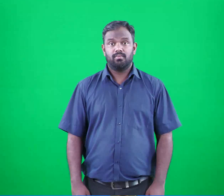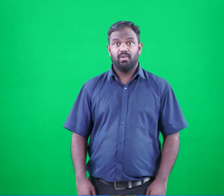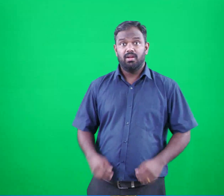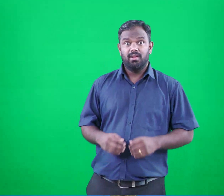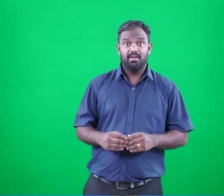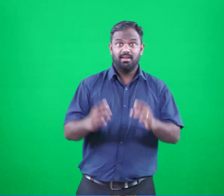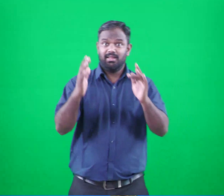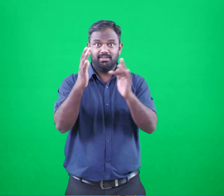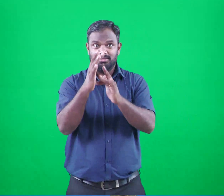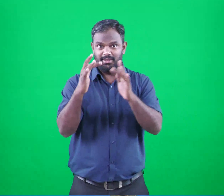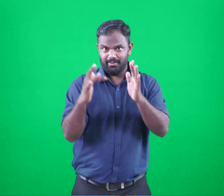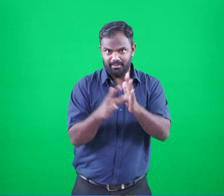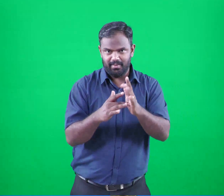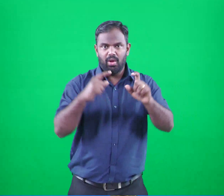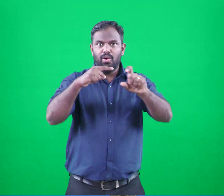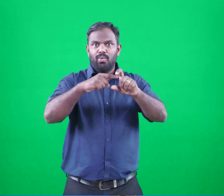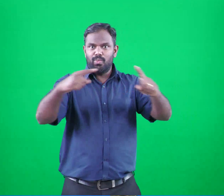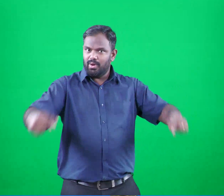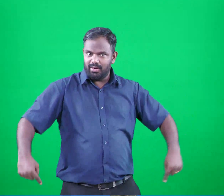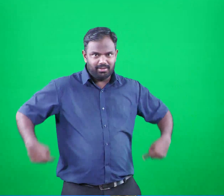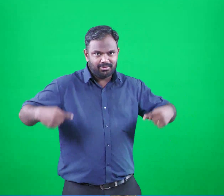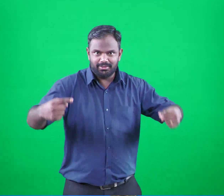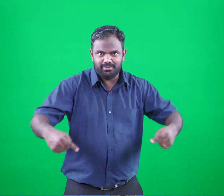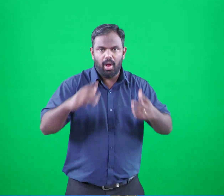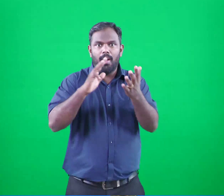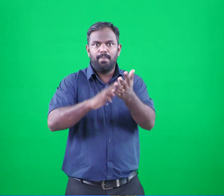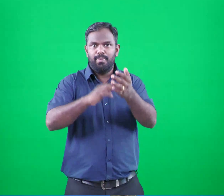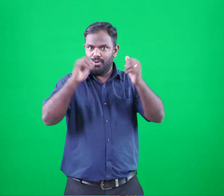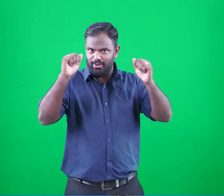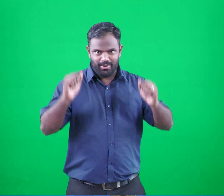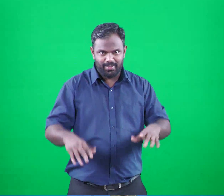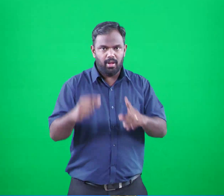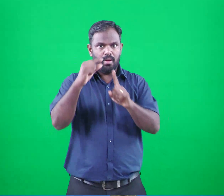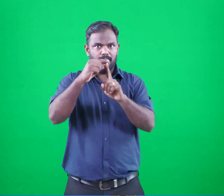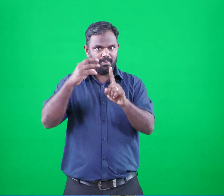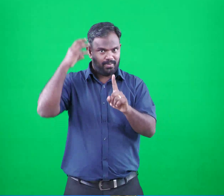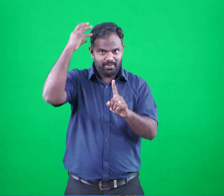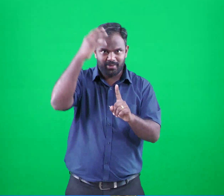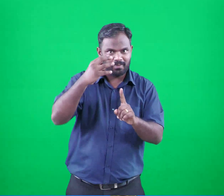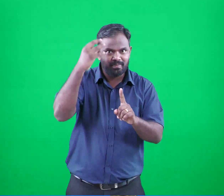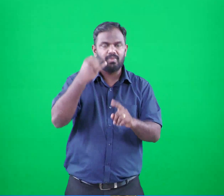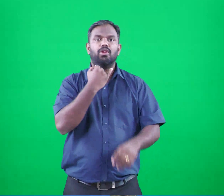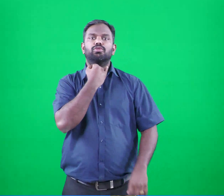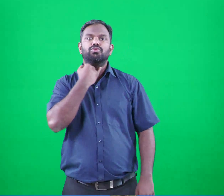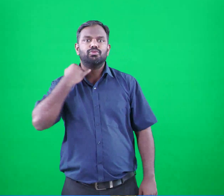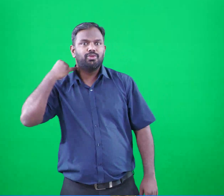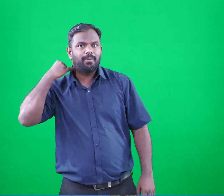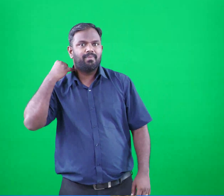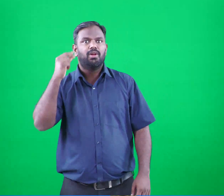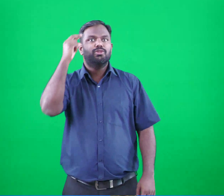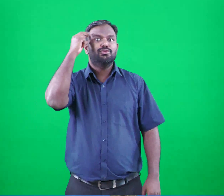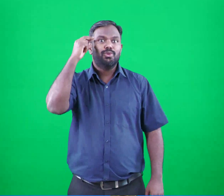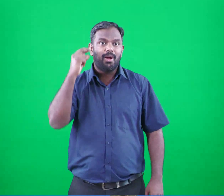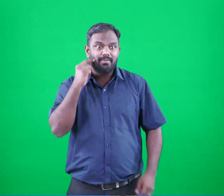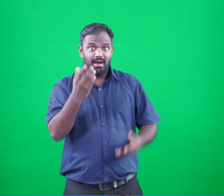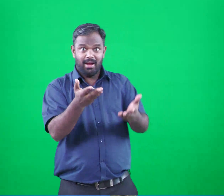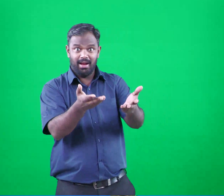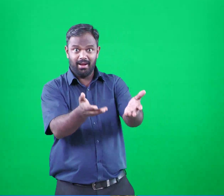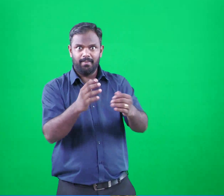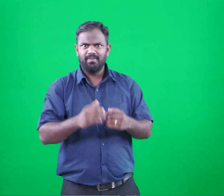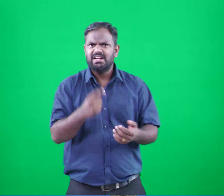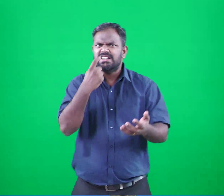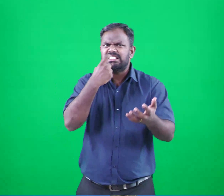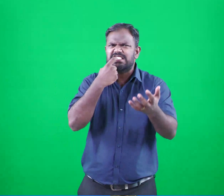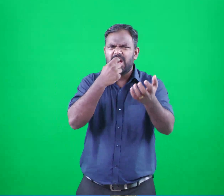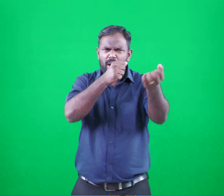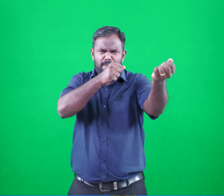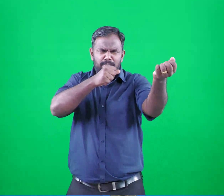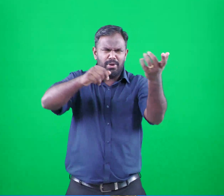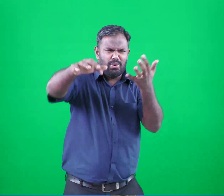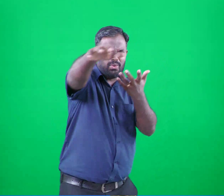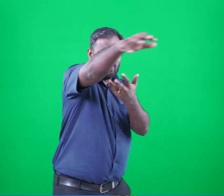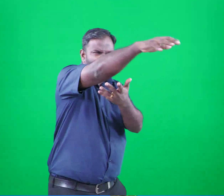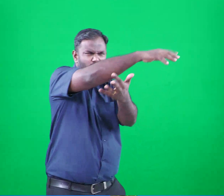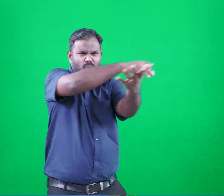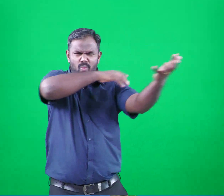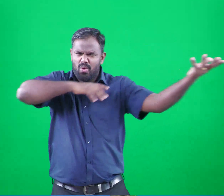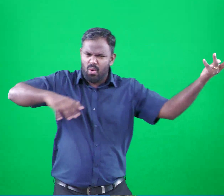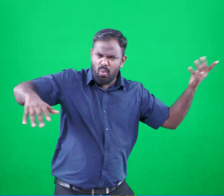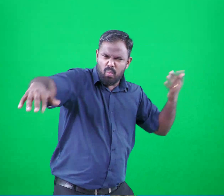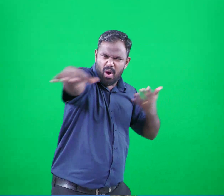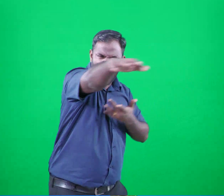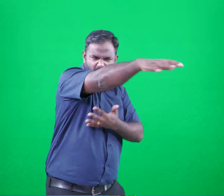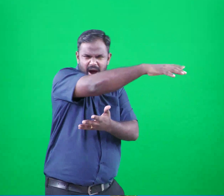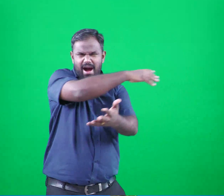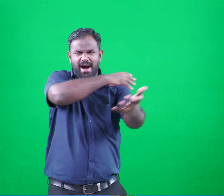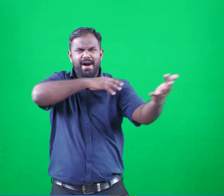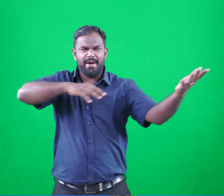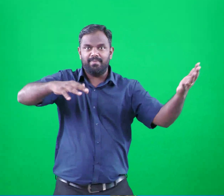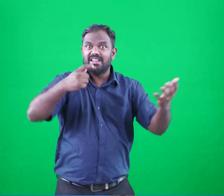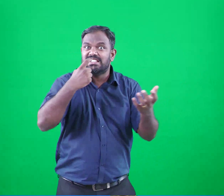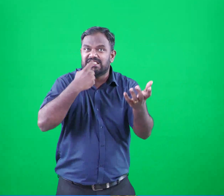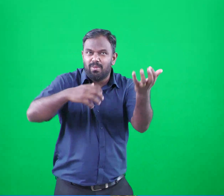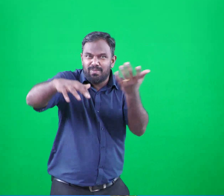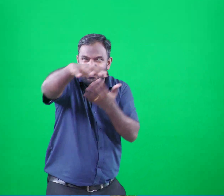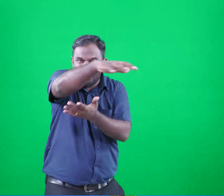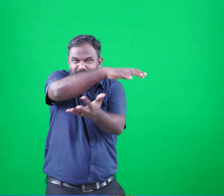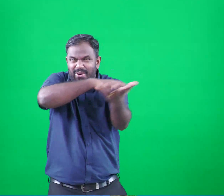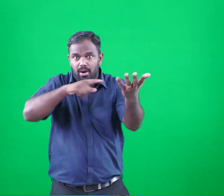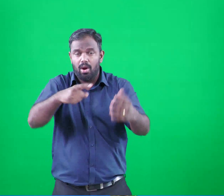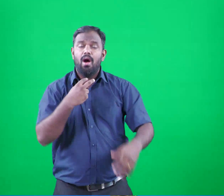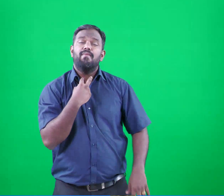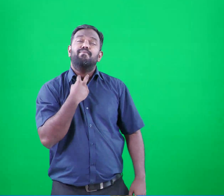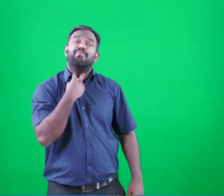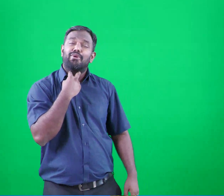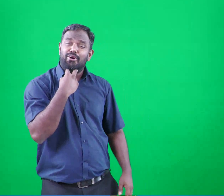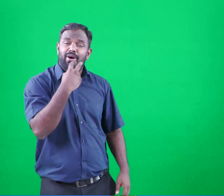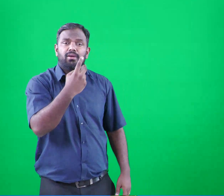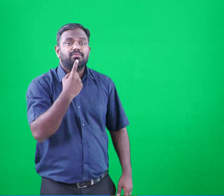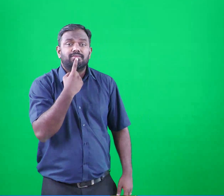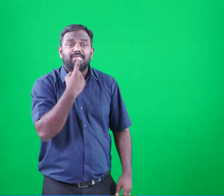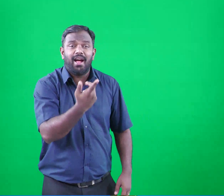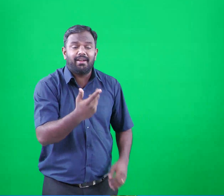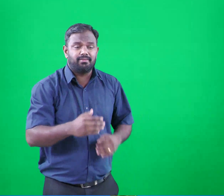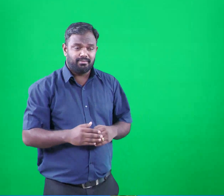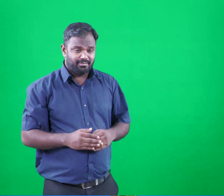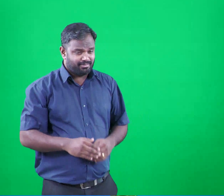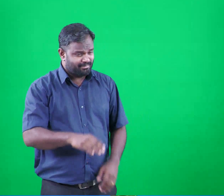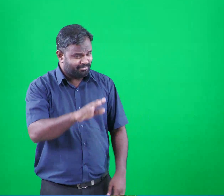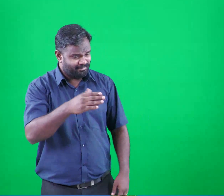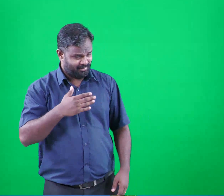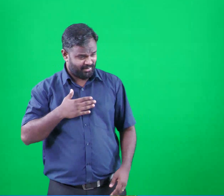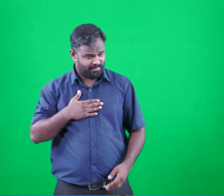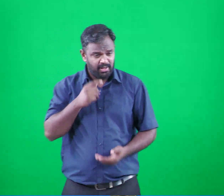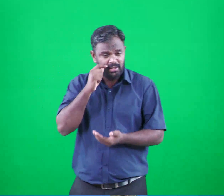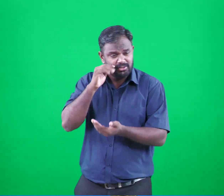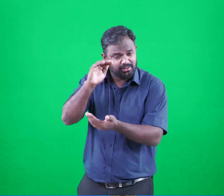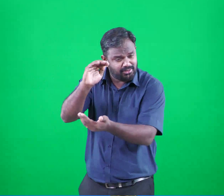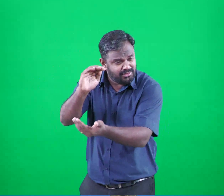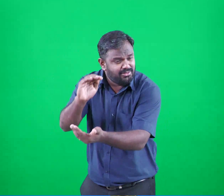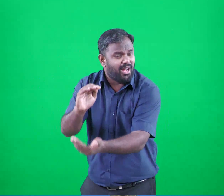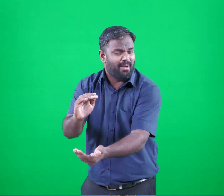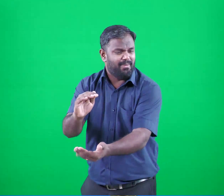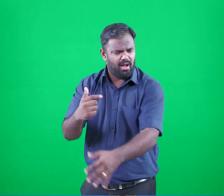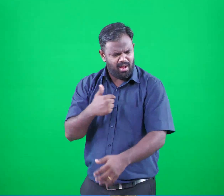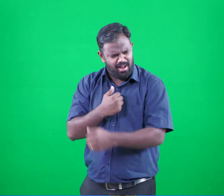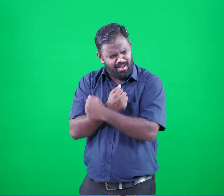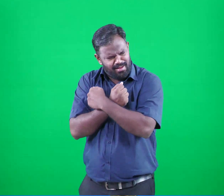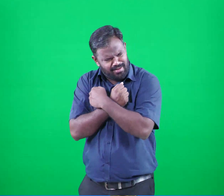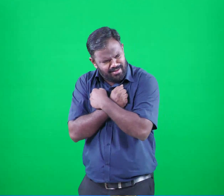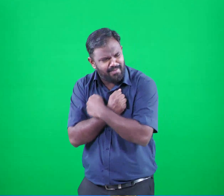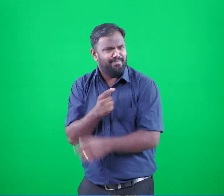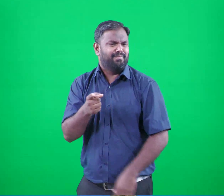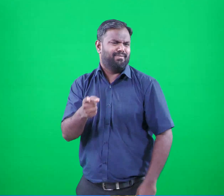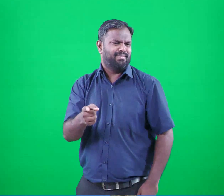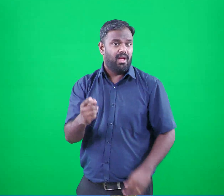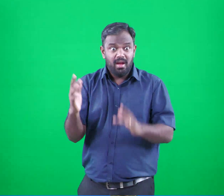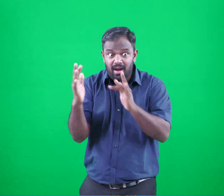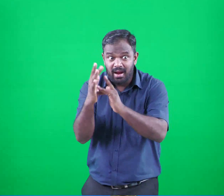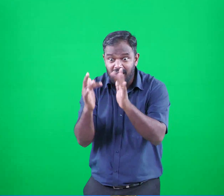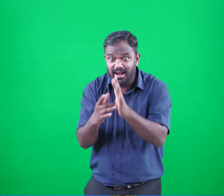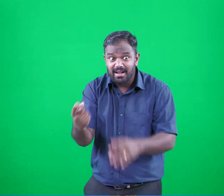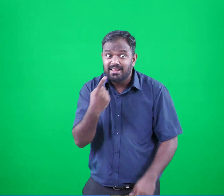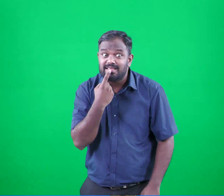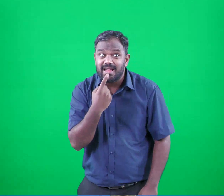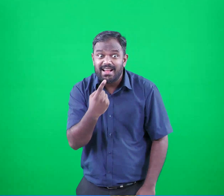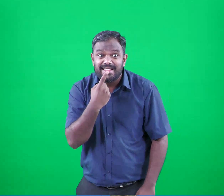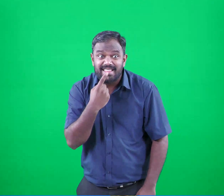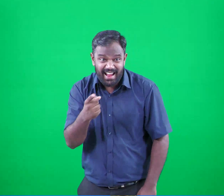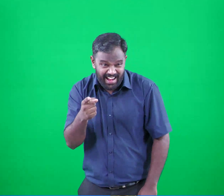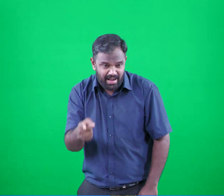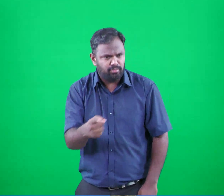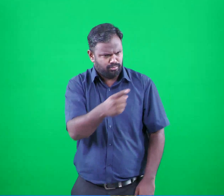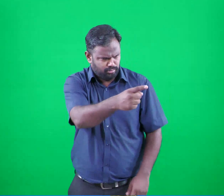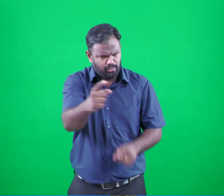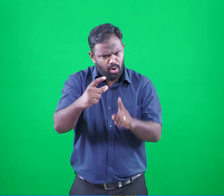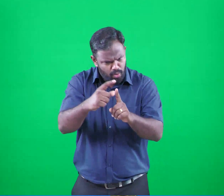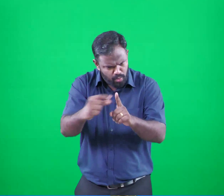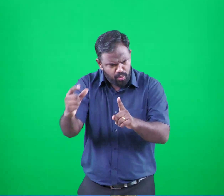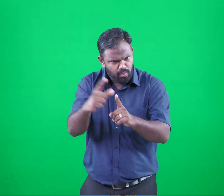Then a cloud appeared and enveloped them, and a voice came from the cloud: "This is My beloved Son.